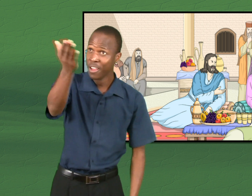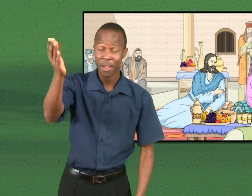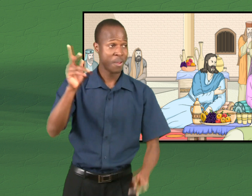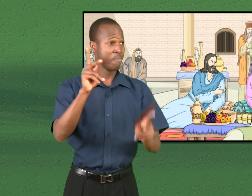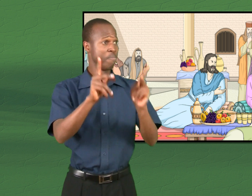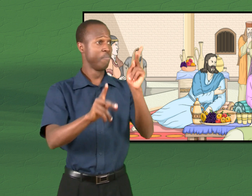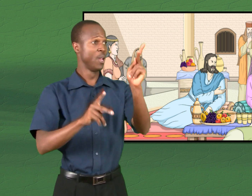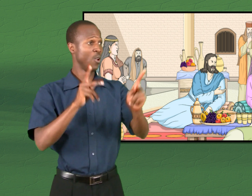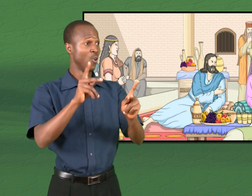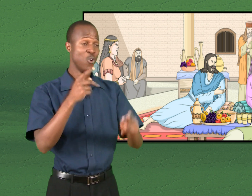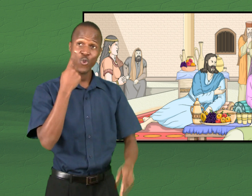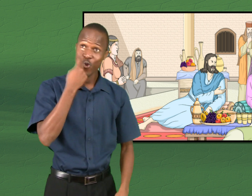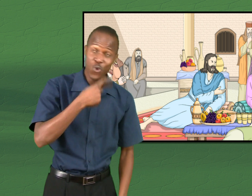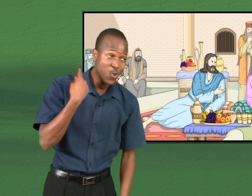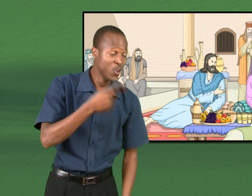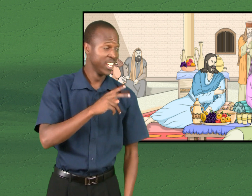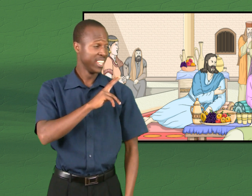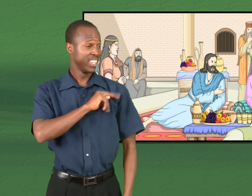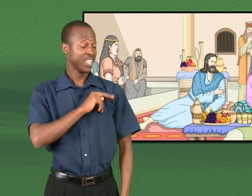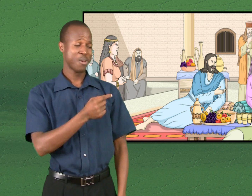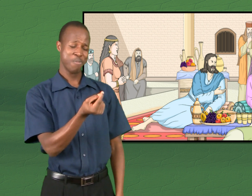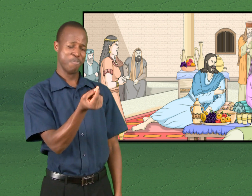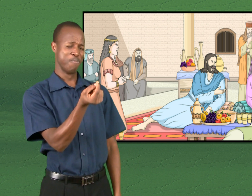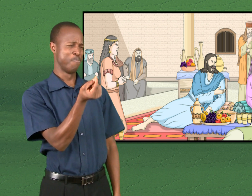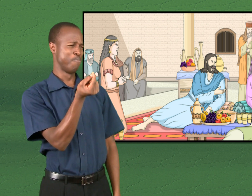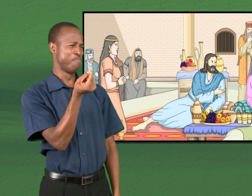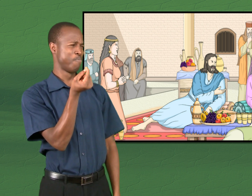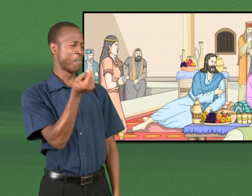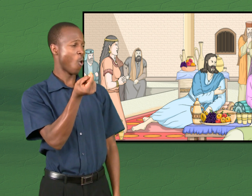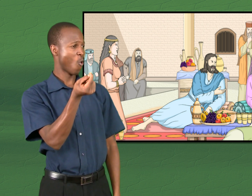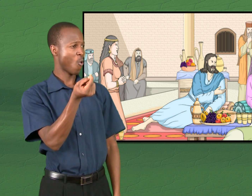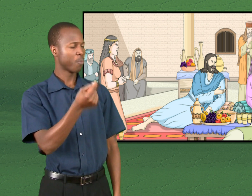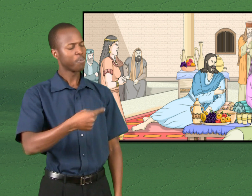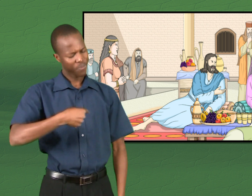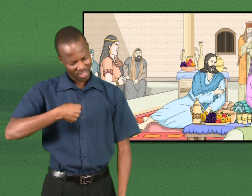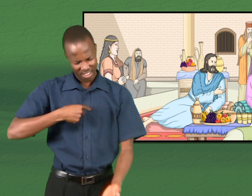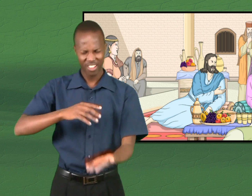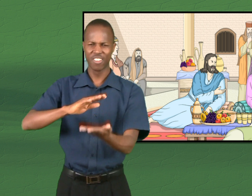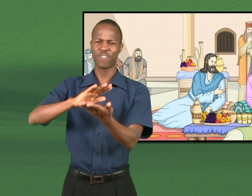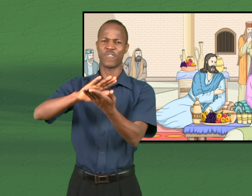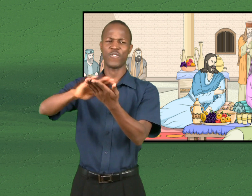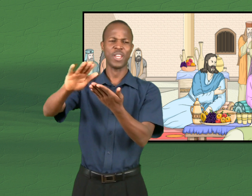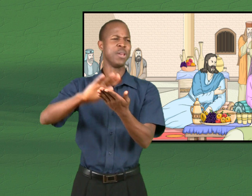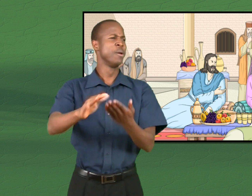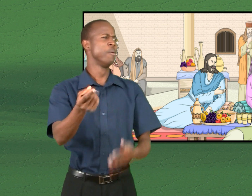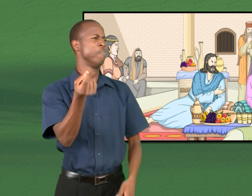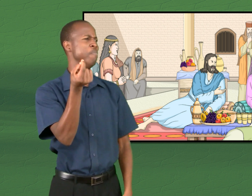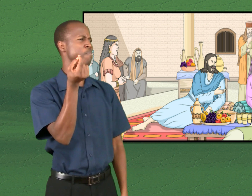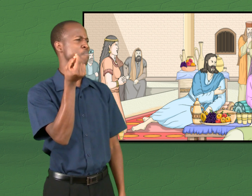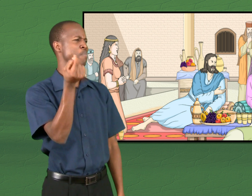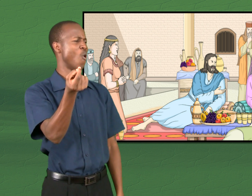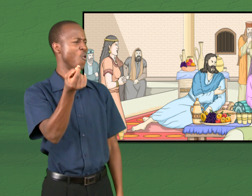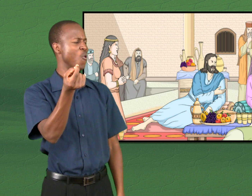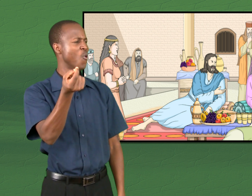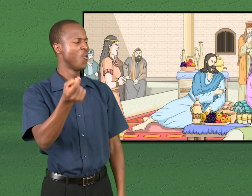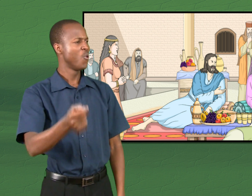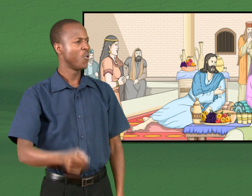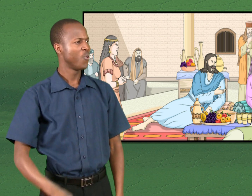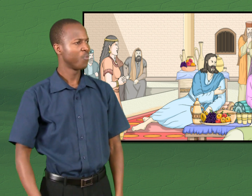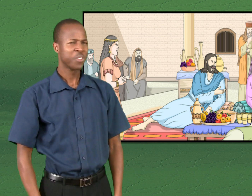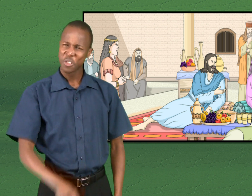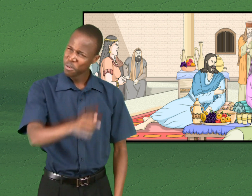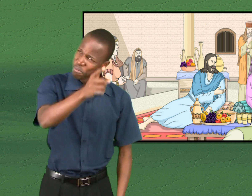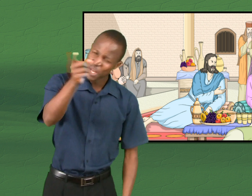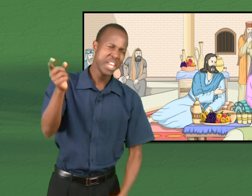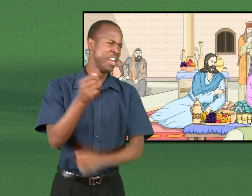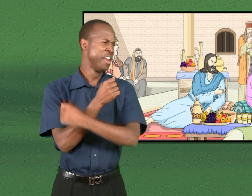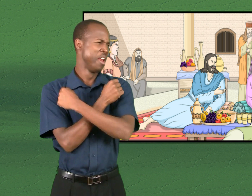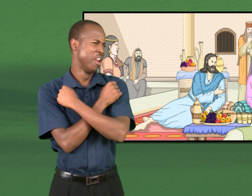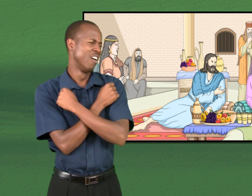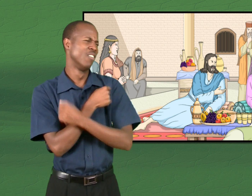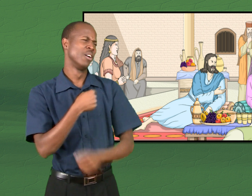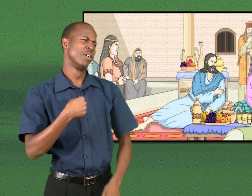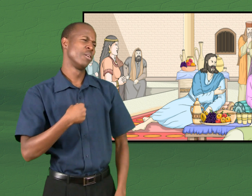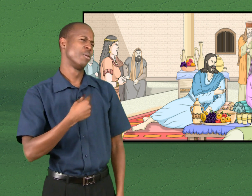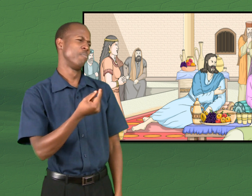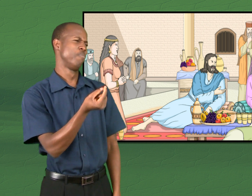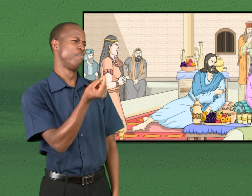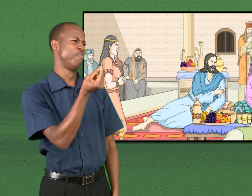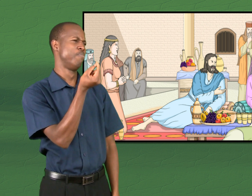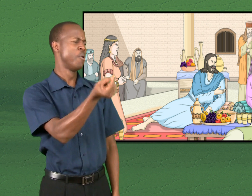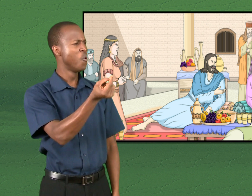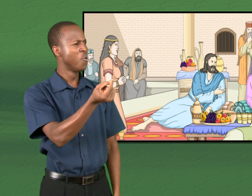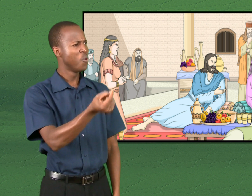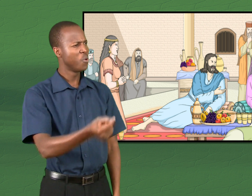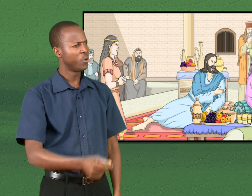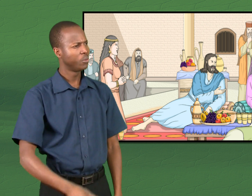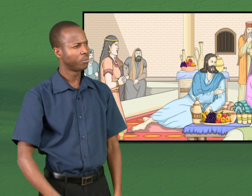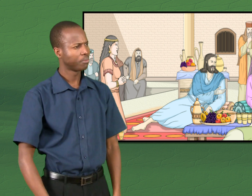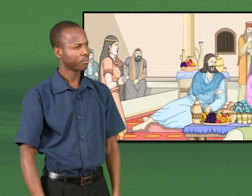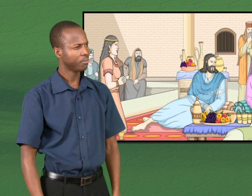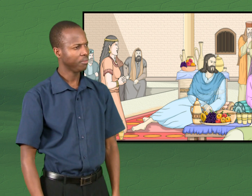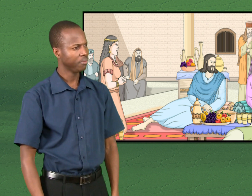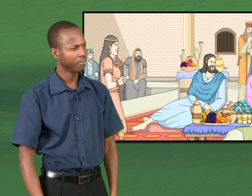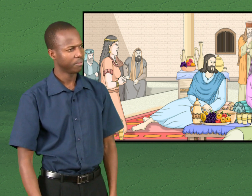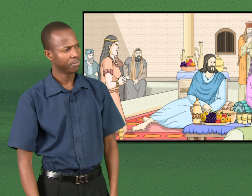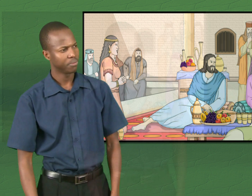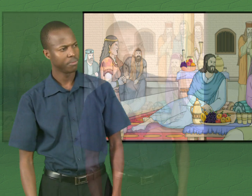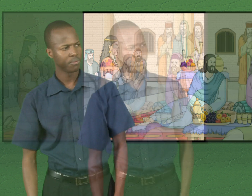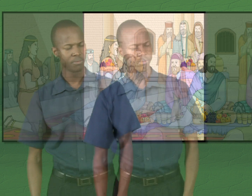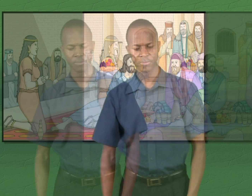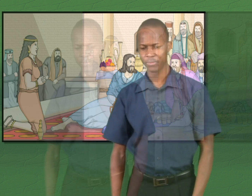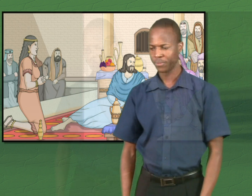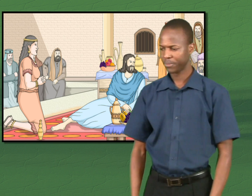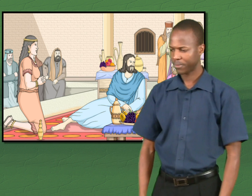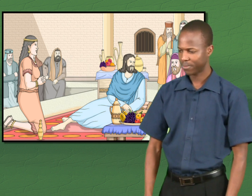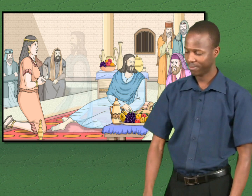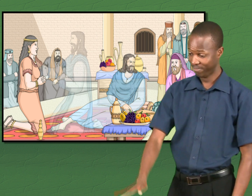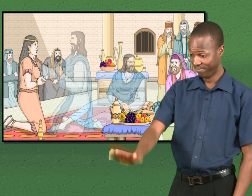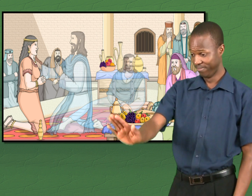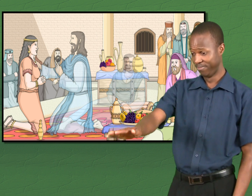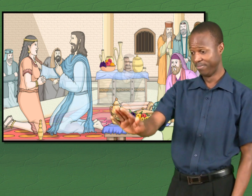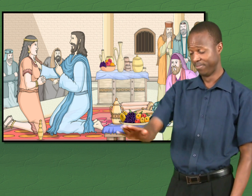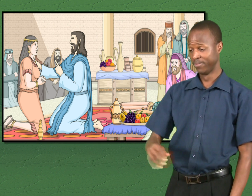But he who has been forgiven little loves little.”